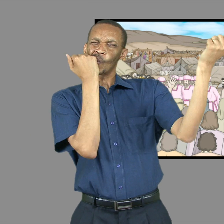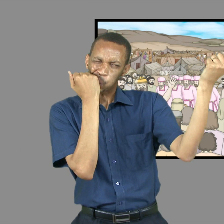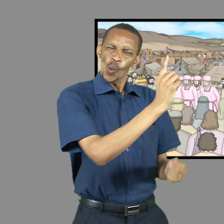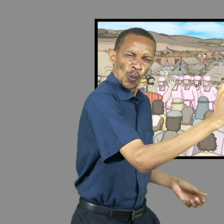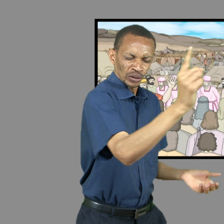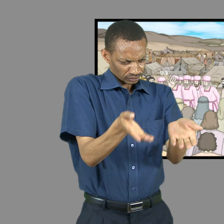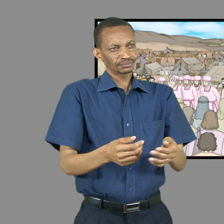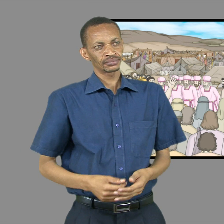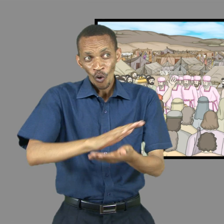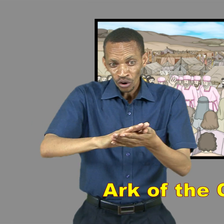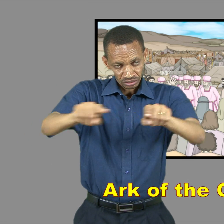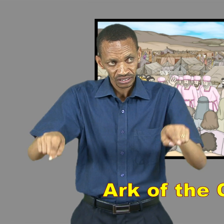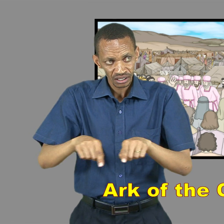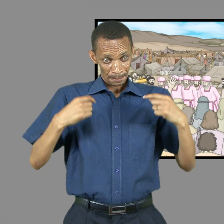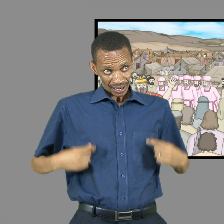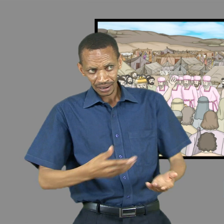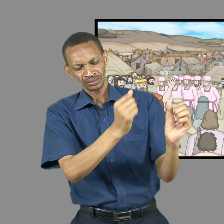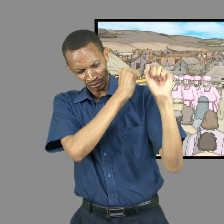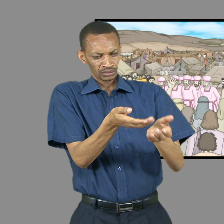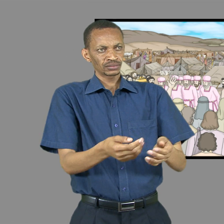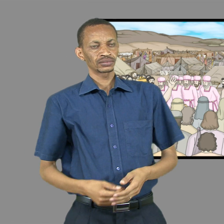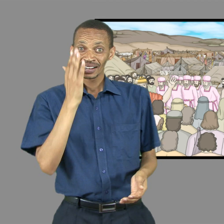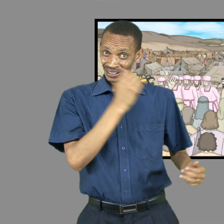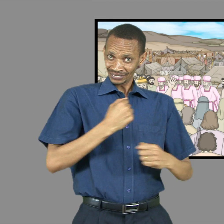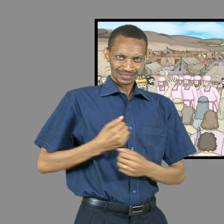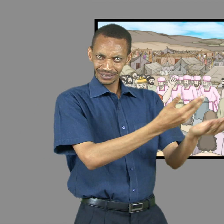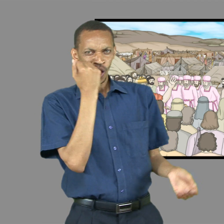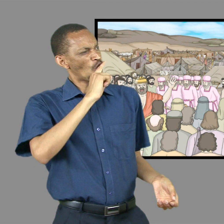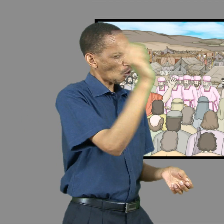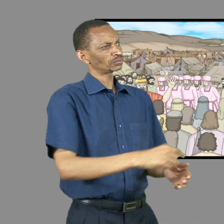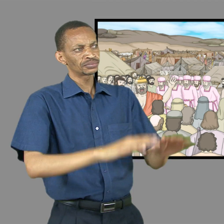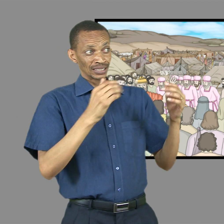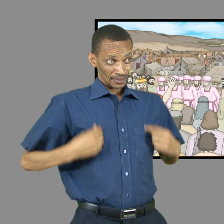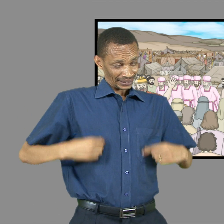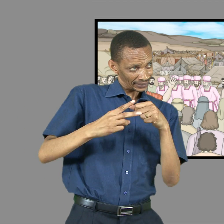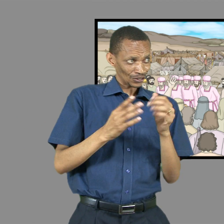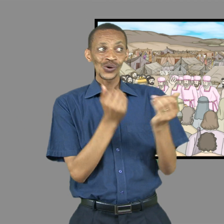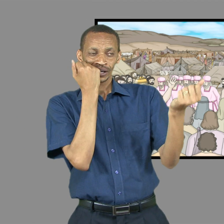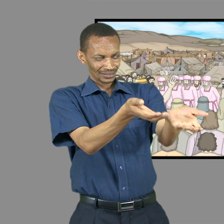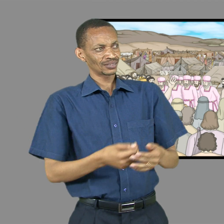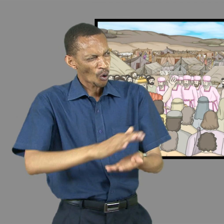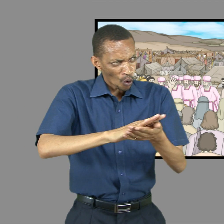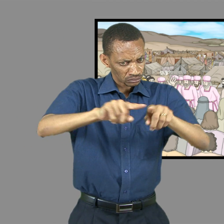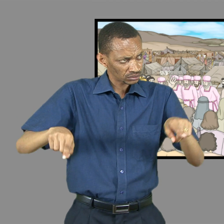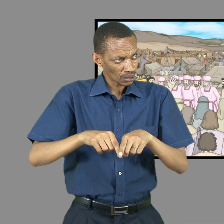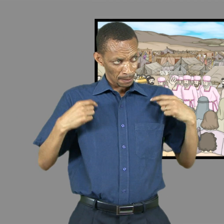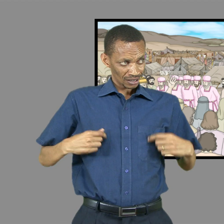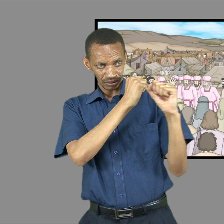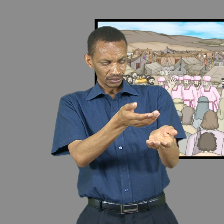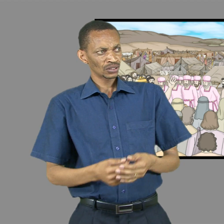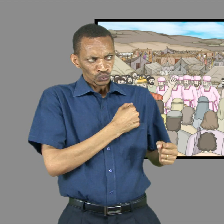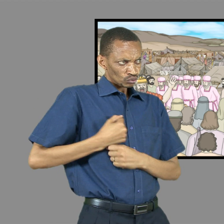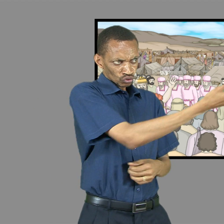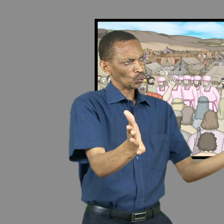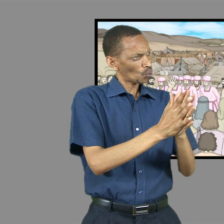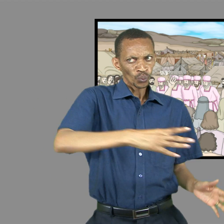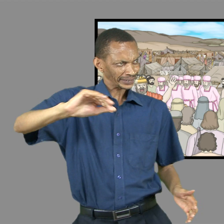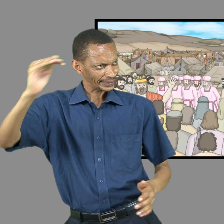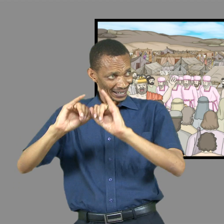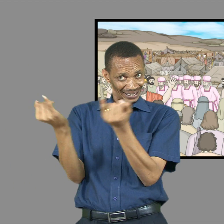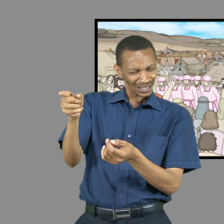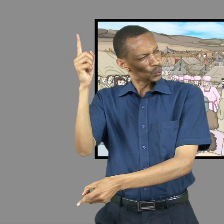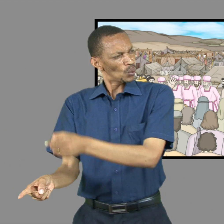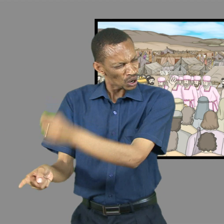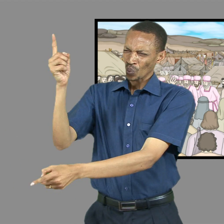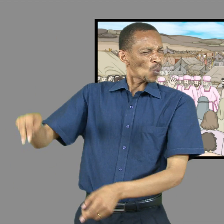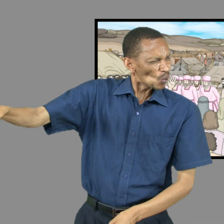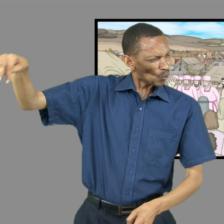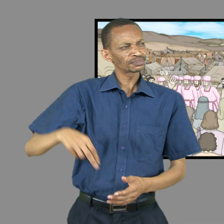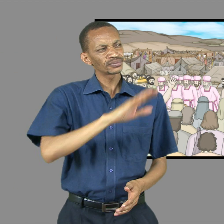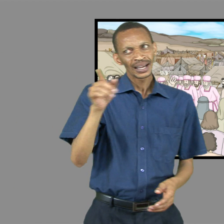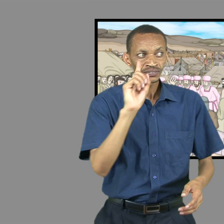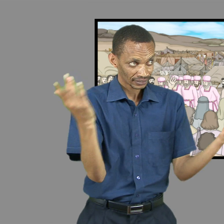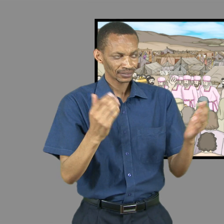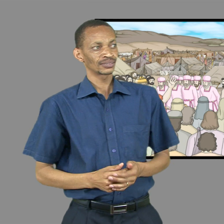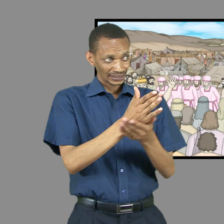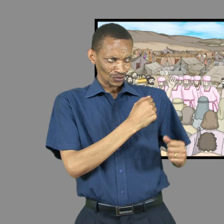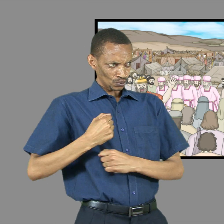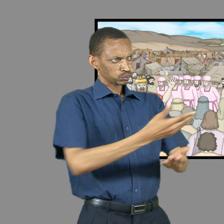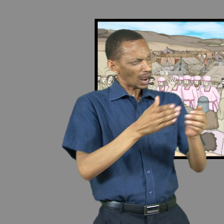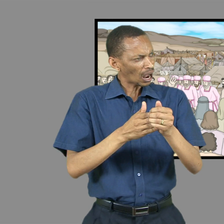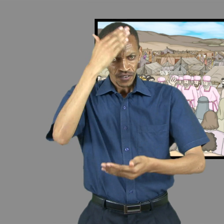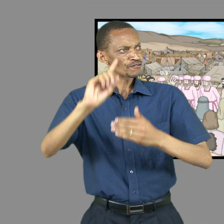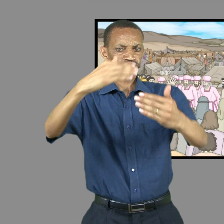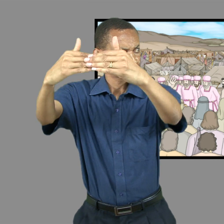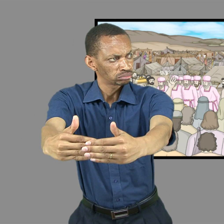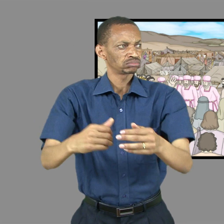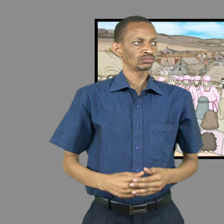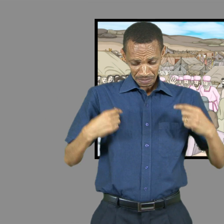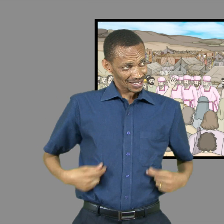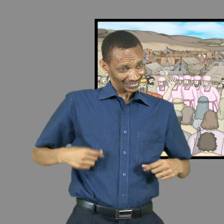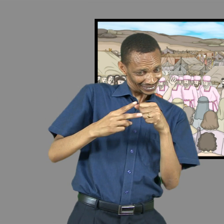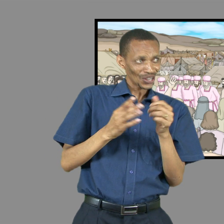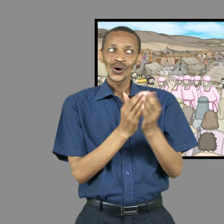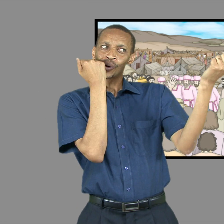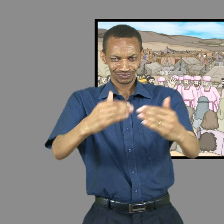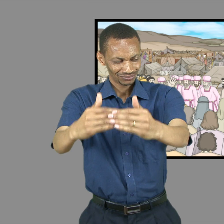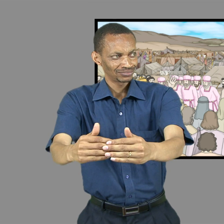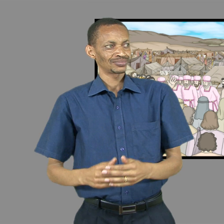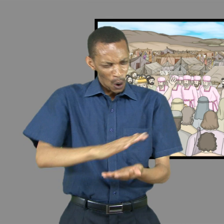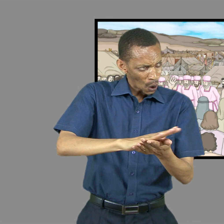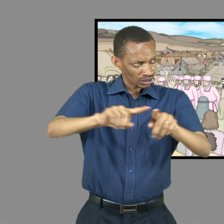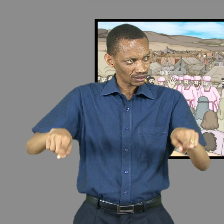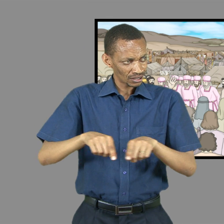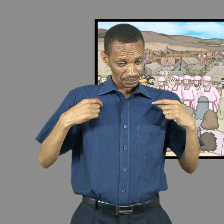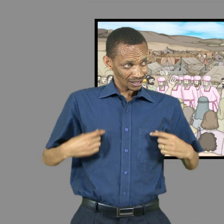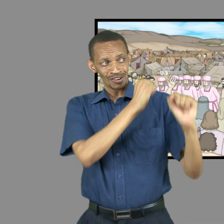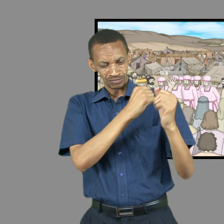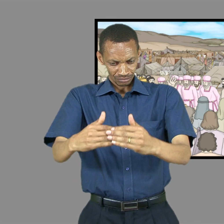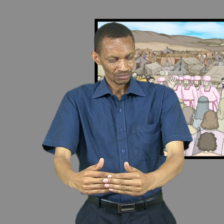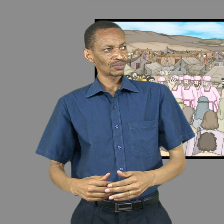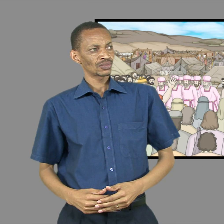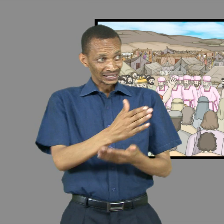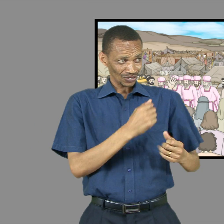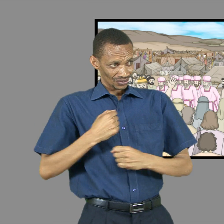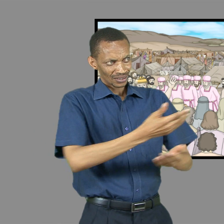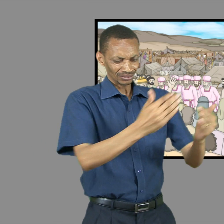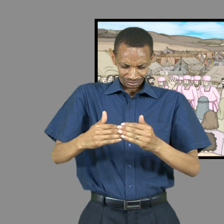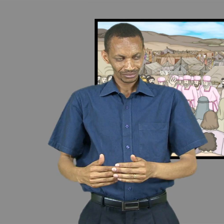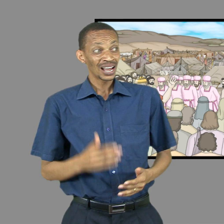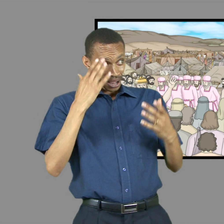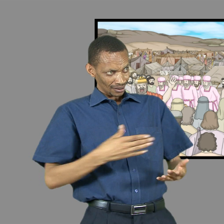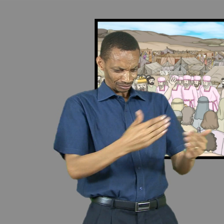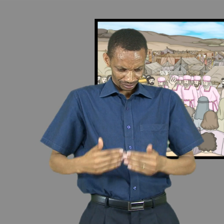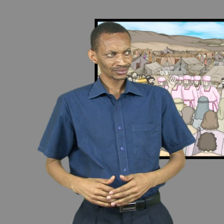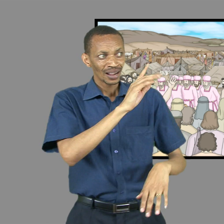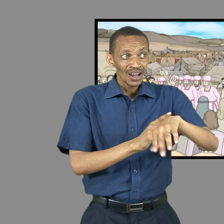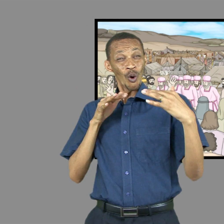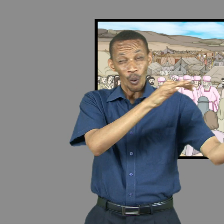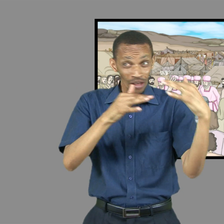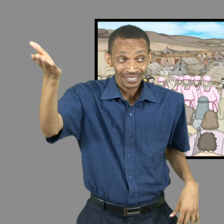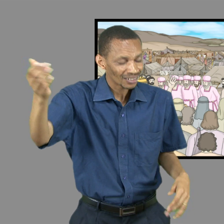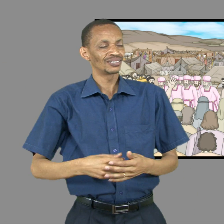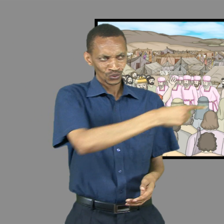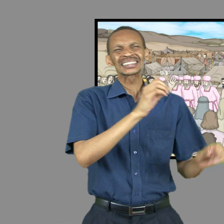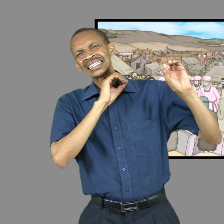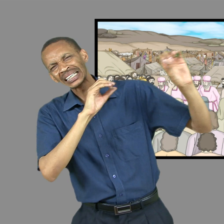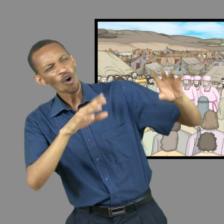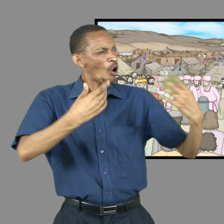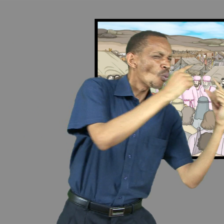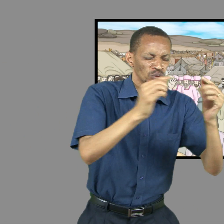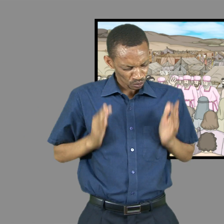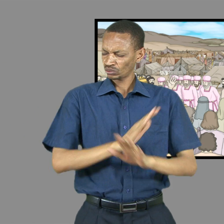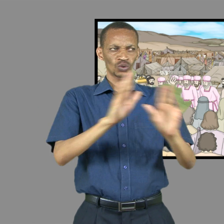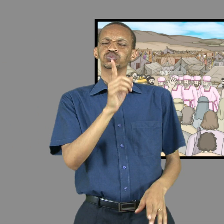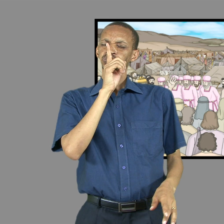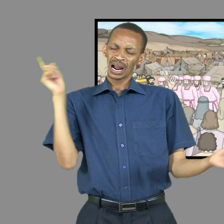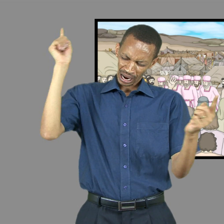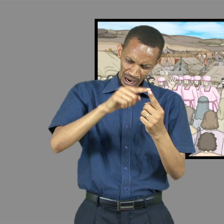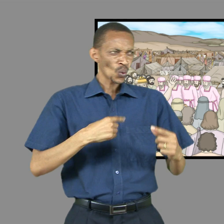And he told the people, “Advance and march around the city, with the armed troops going ahead of the ark of the LORD.” After Joshua had spoken to the people, seven priests carrying seven rams’ horns before the LORD advanced and blew the horns, and the ark of the covenant of the LORD followed them.